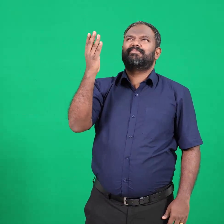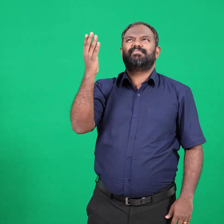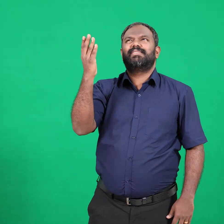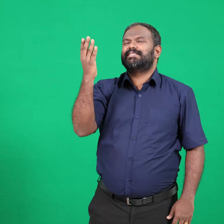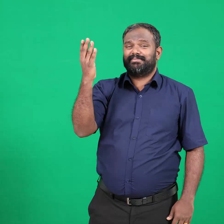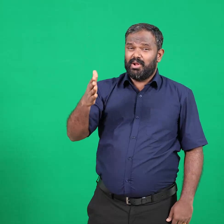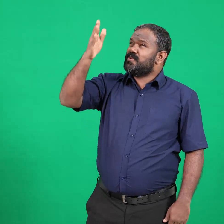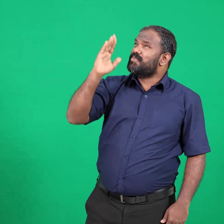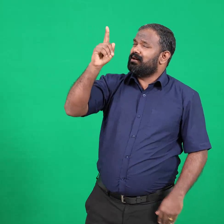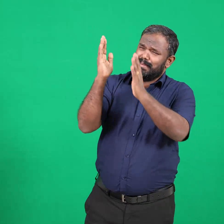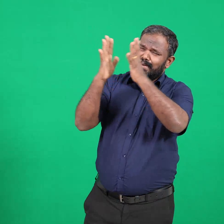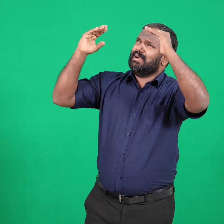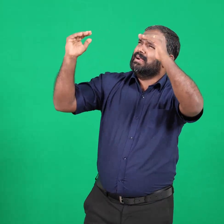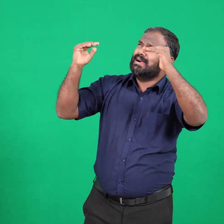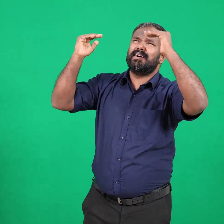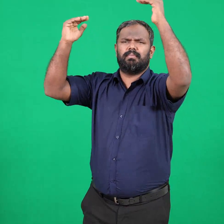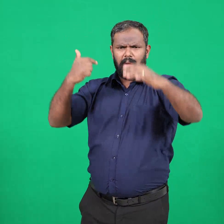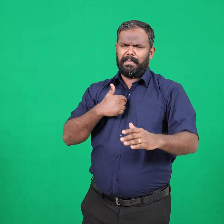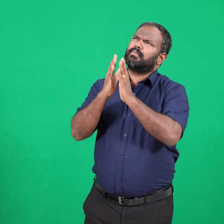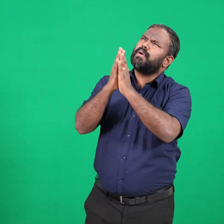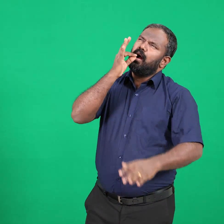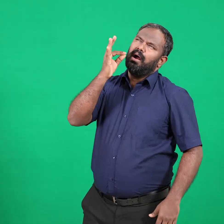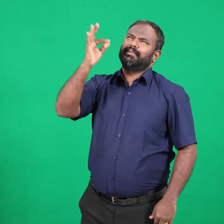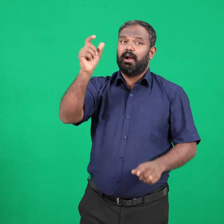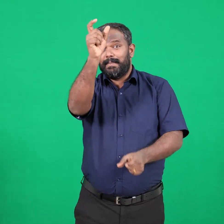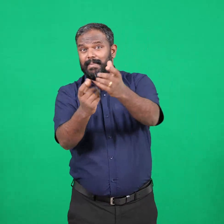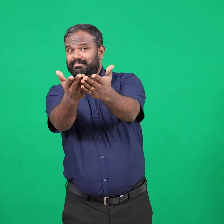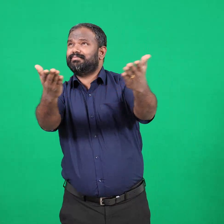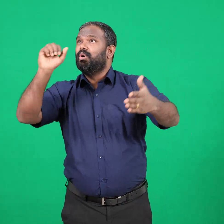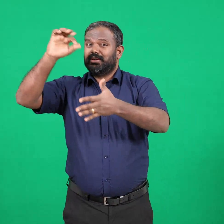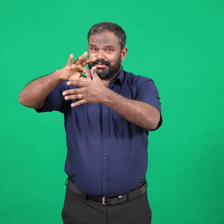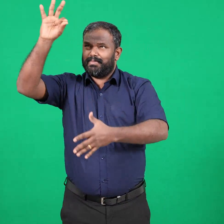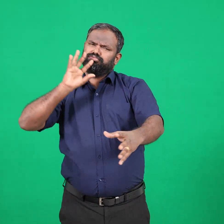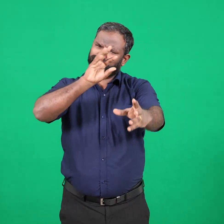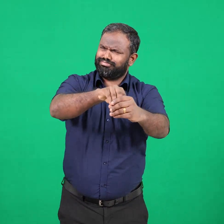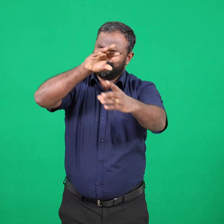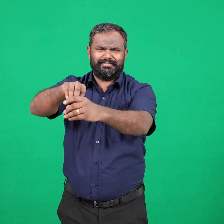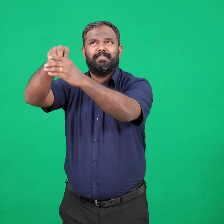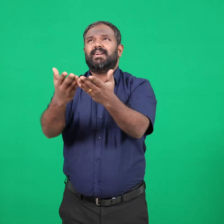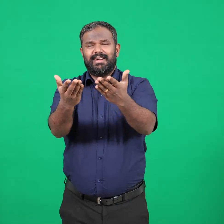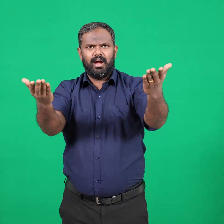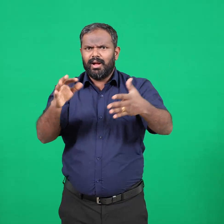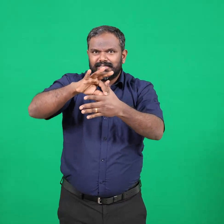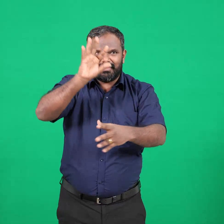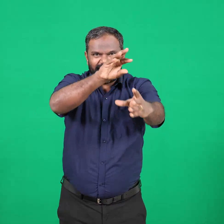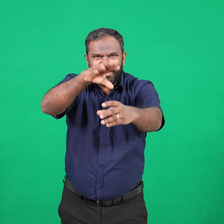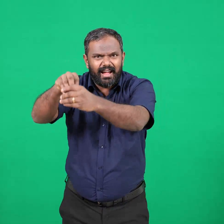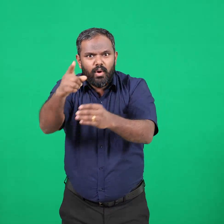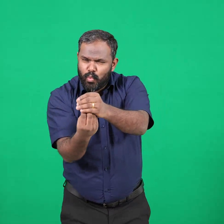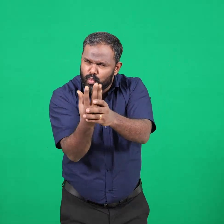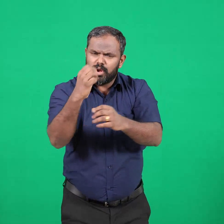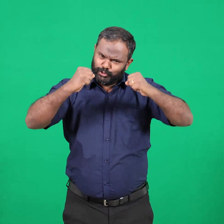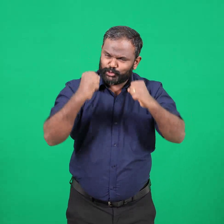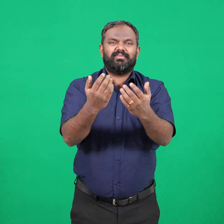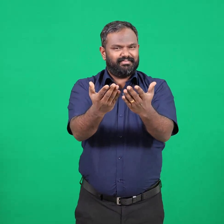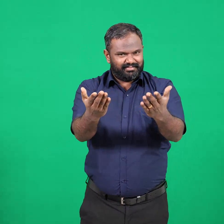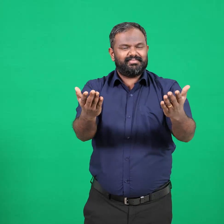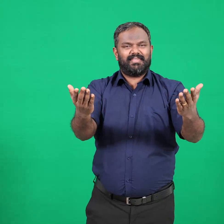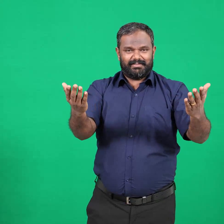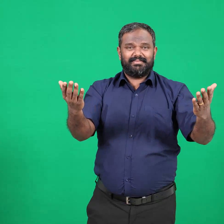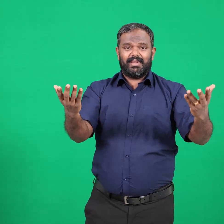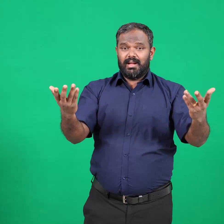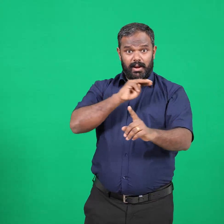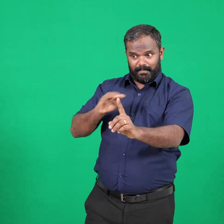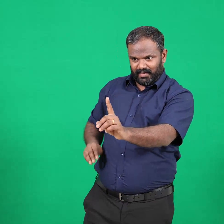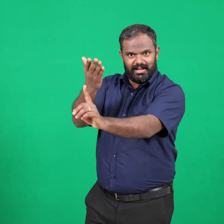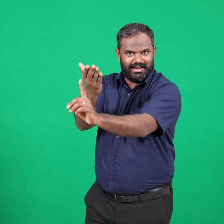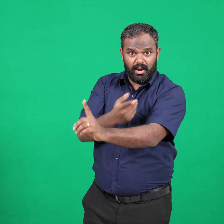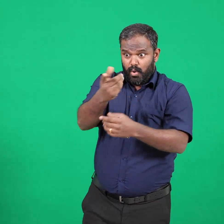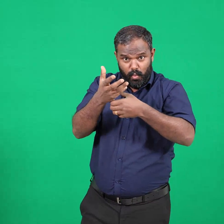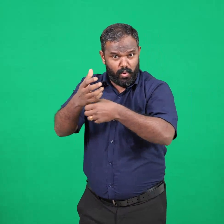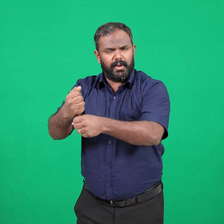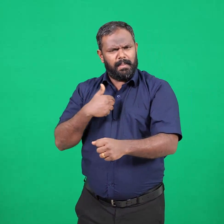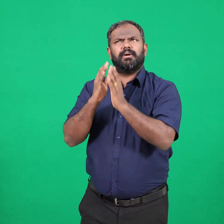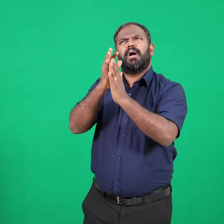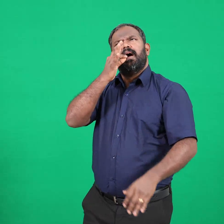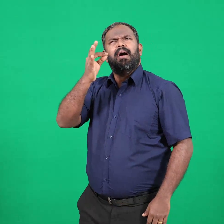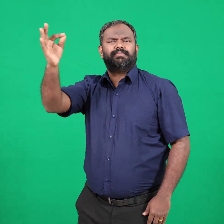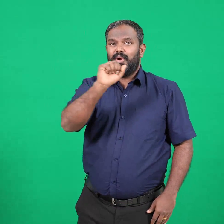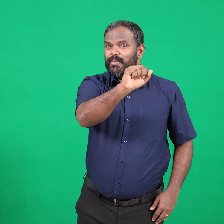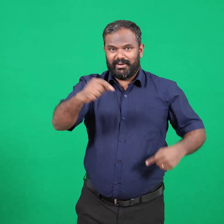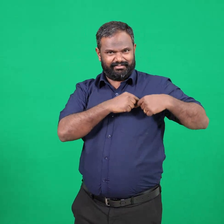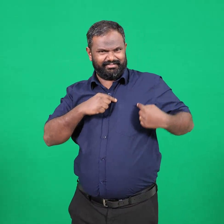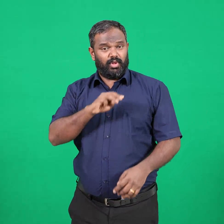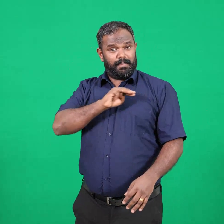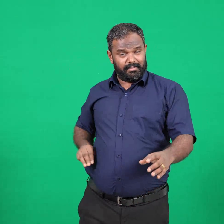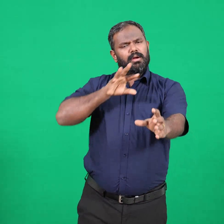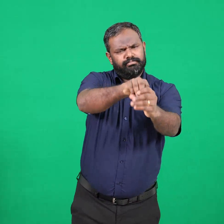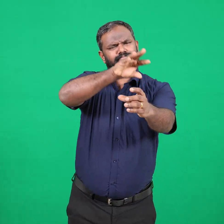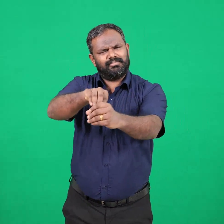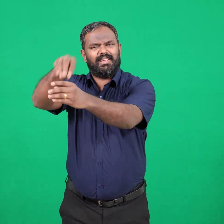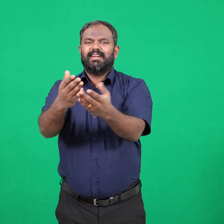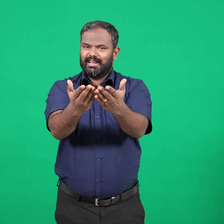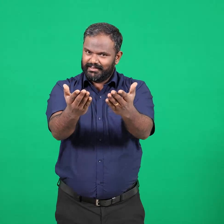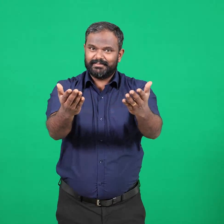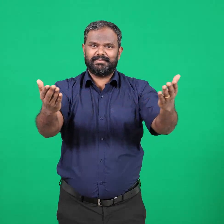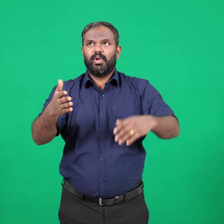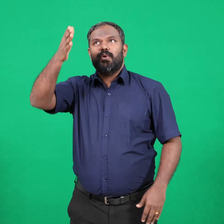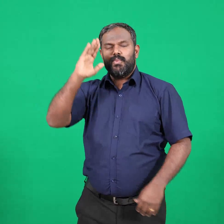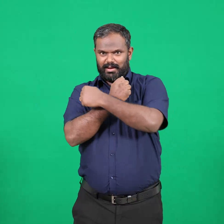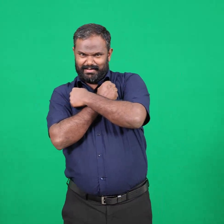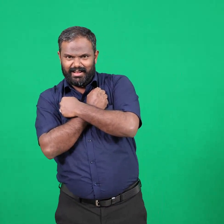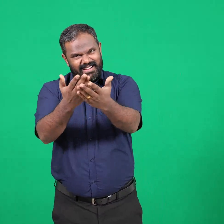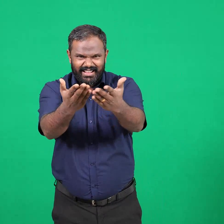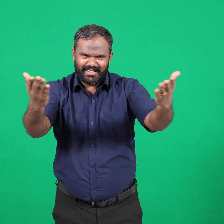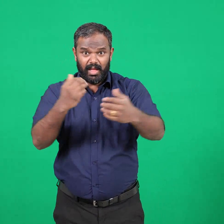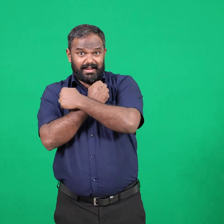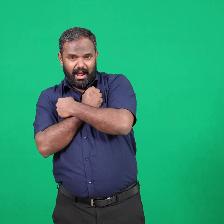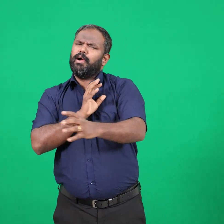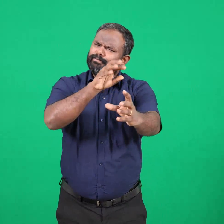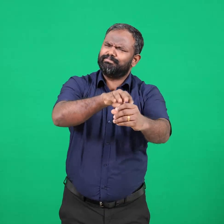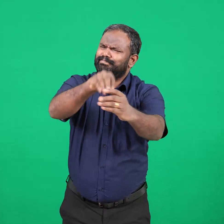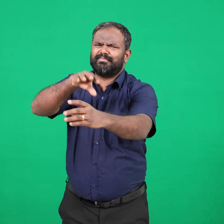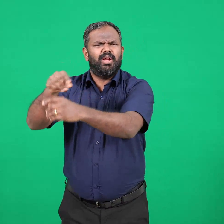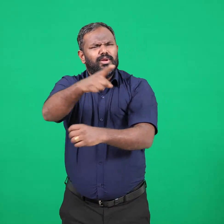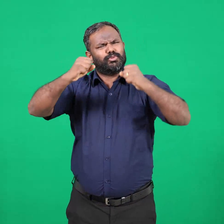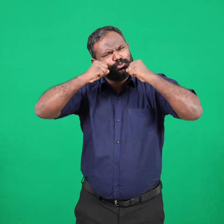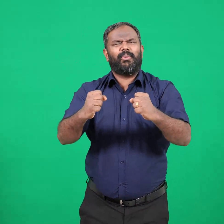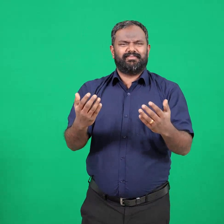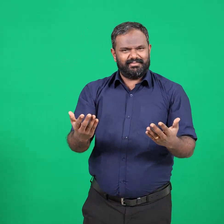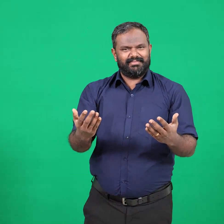I ask that out of the riches of His glory He may strengthen you with power through His Spirit in your inner being, so that Christ may dwell in your hearts through faith.